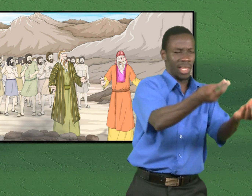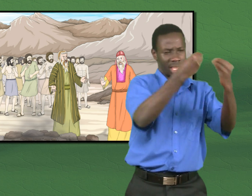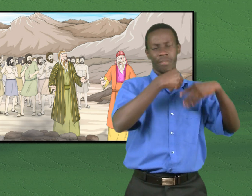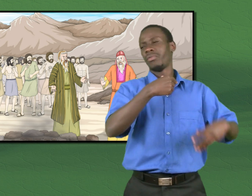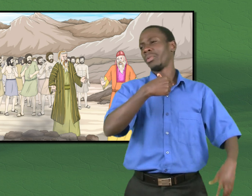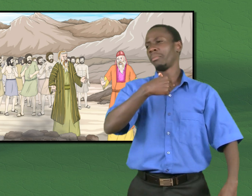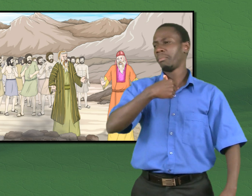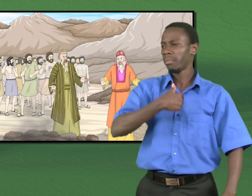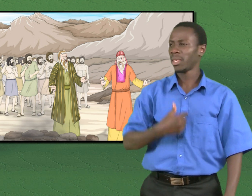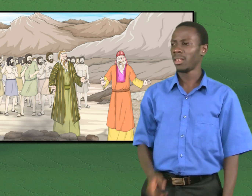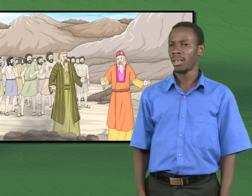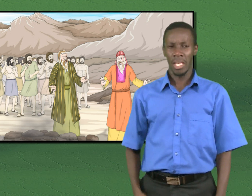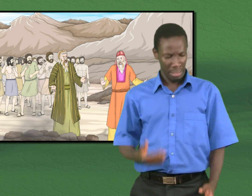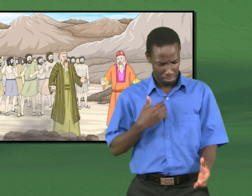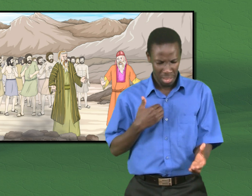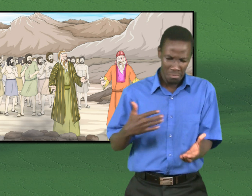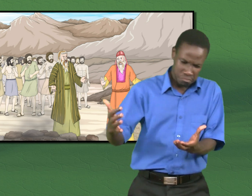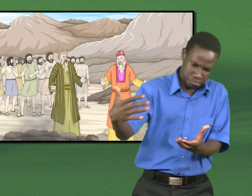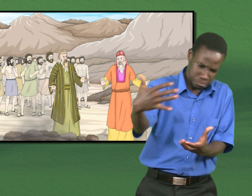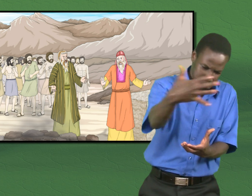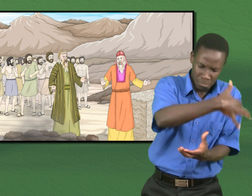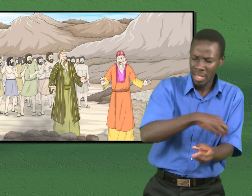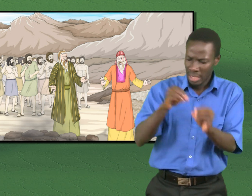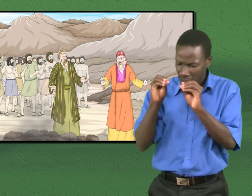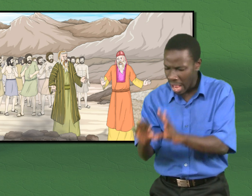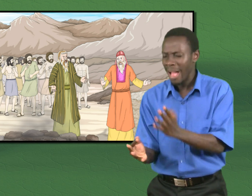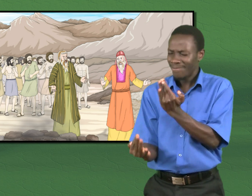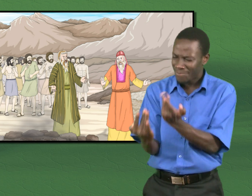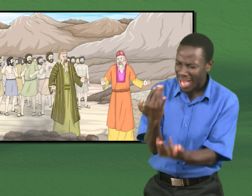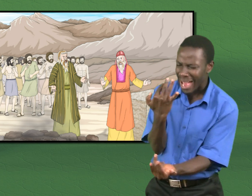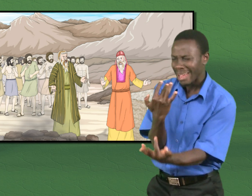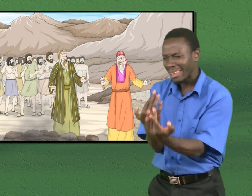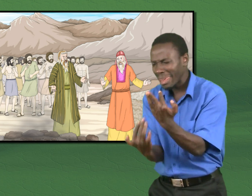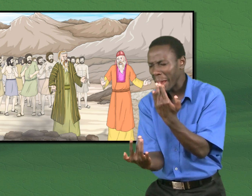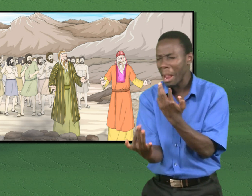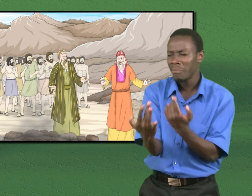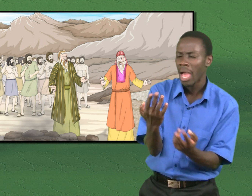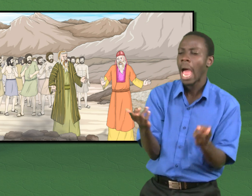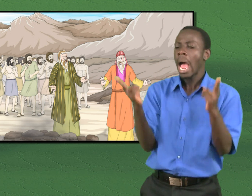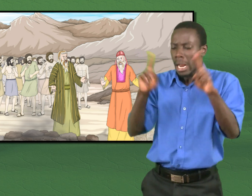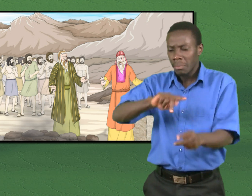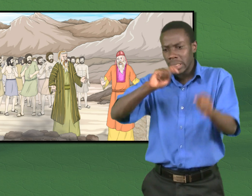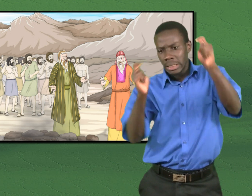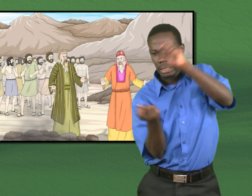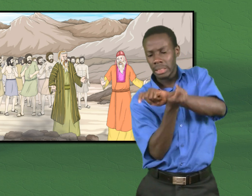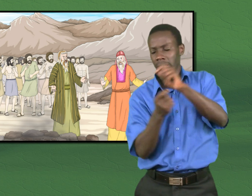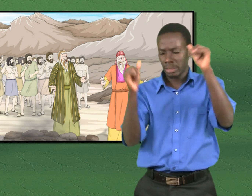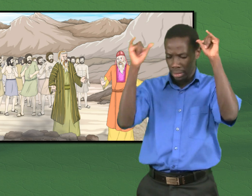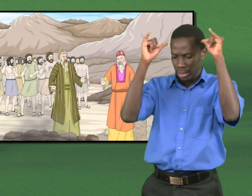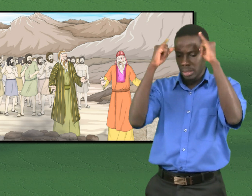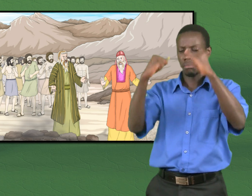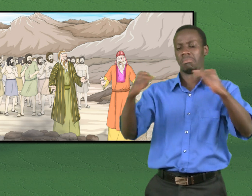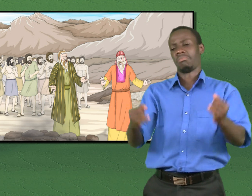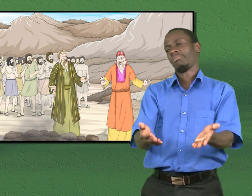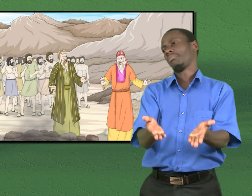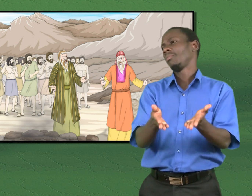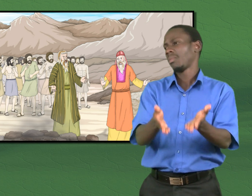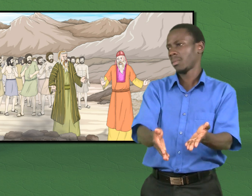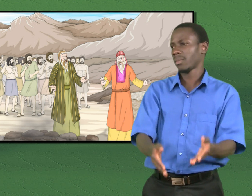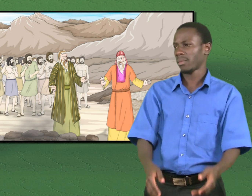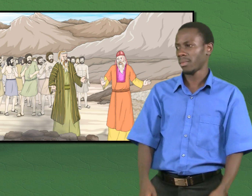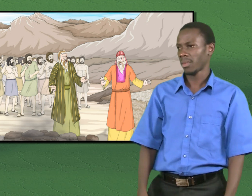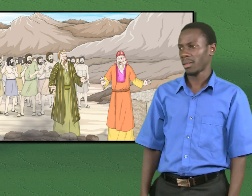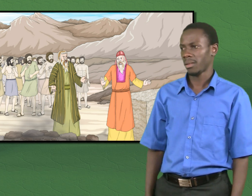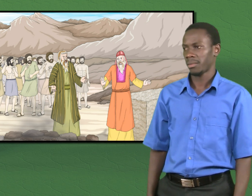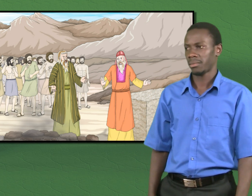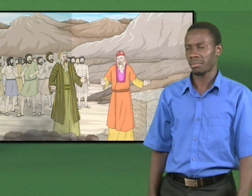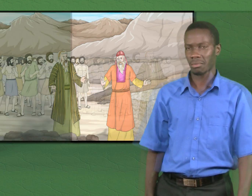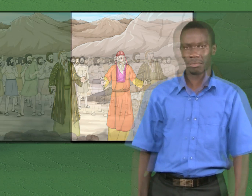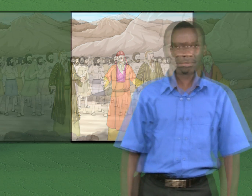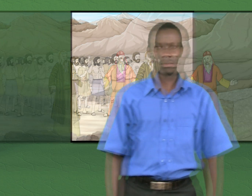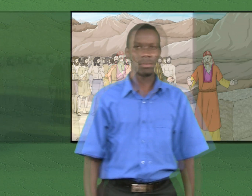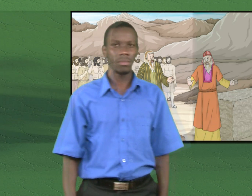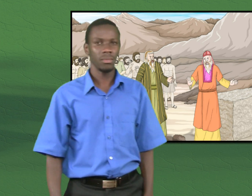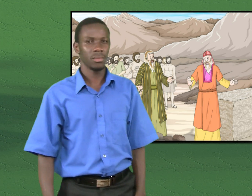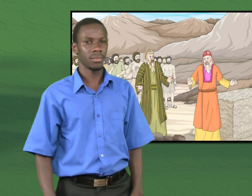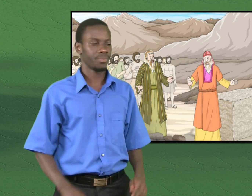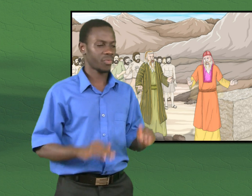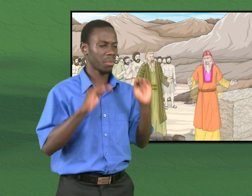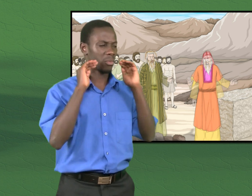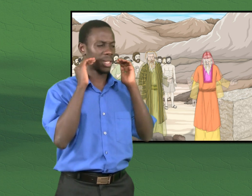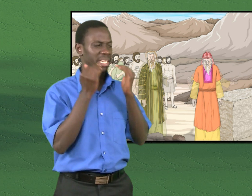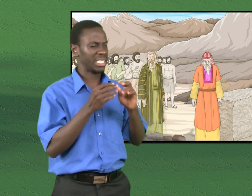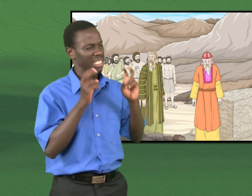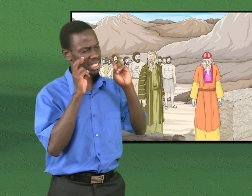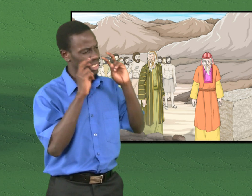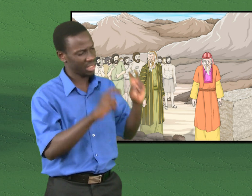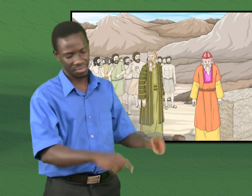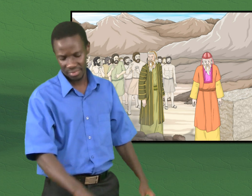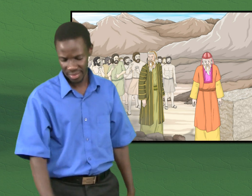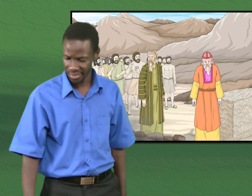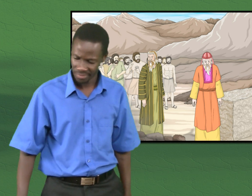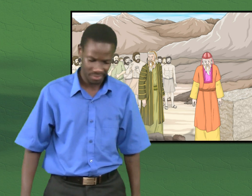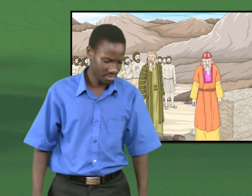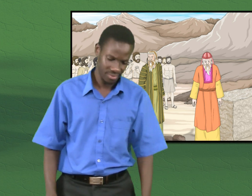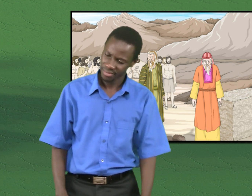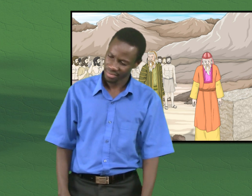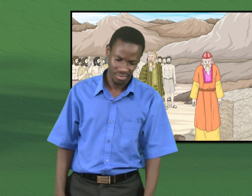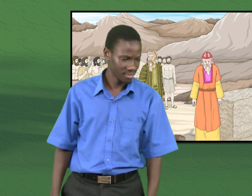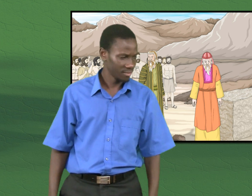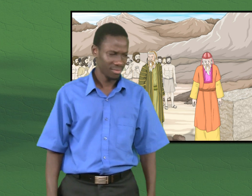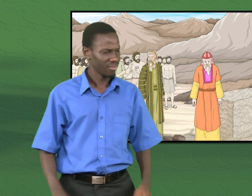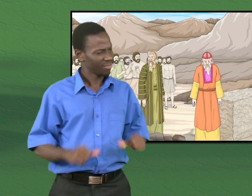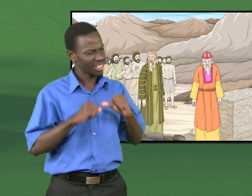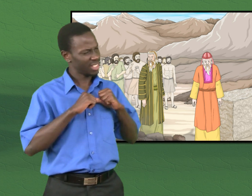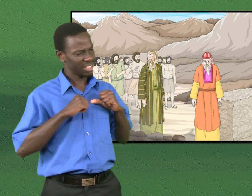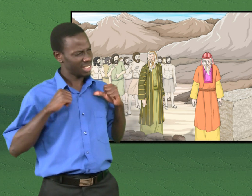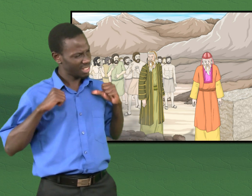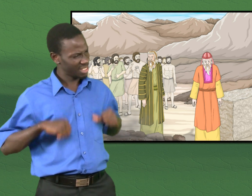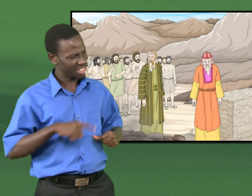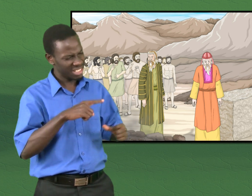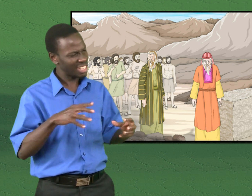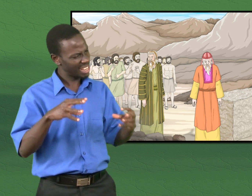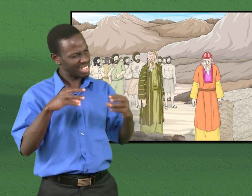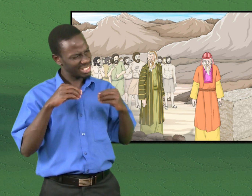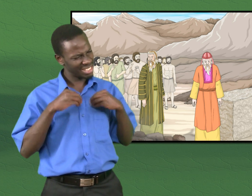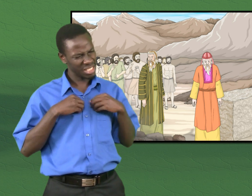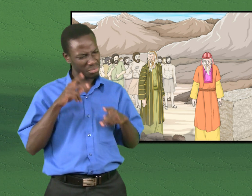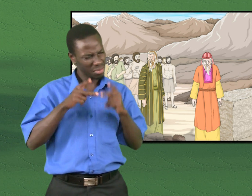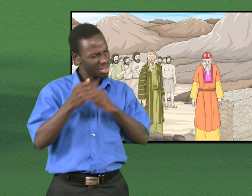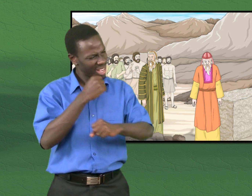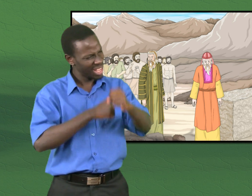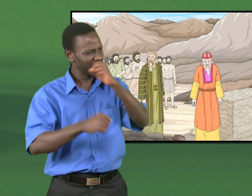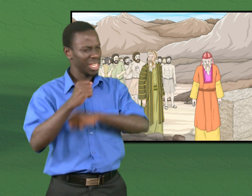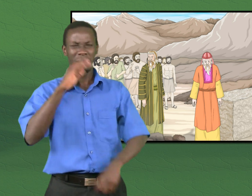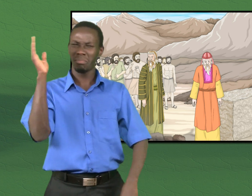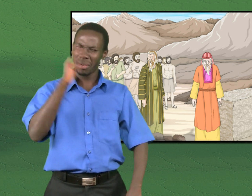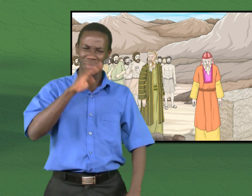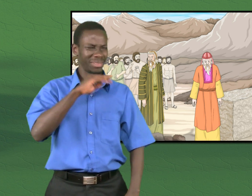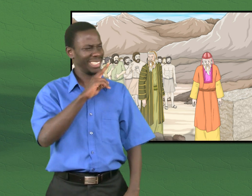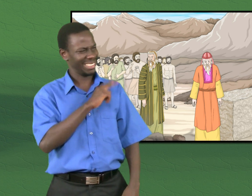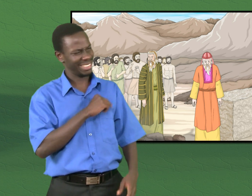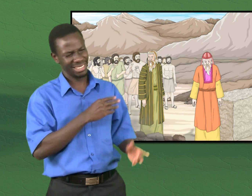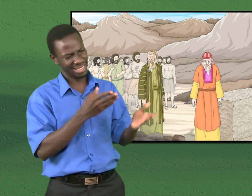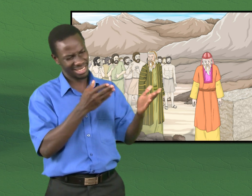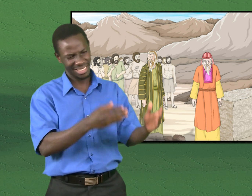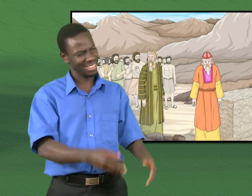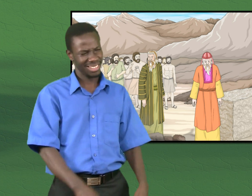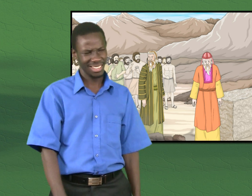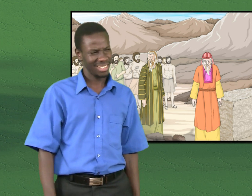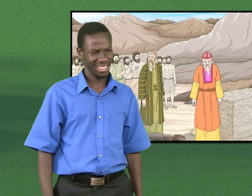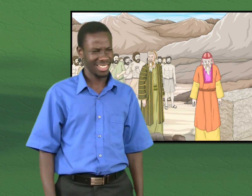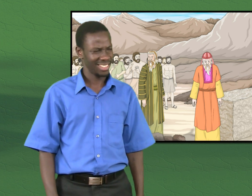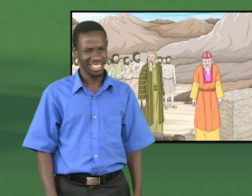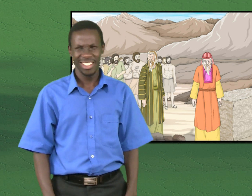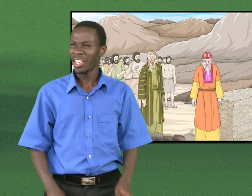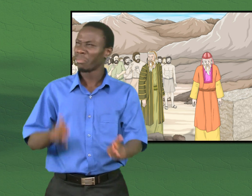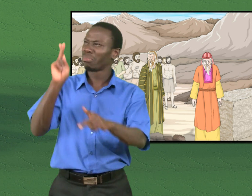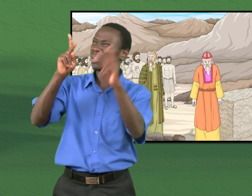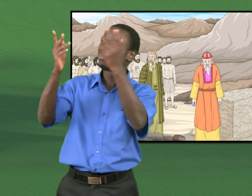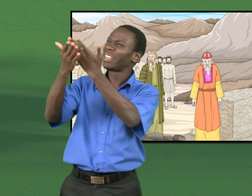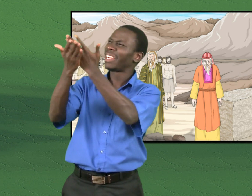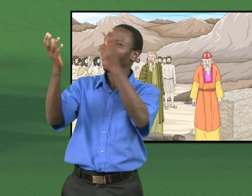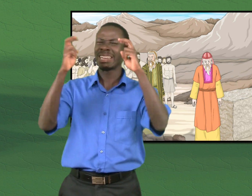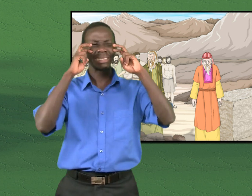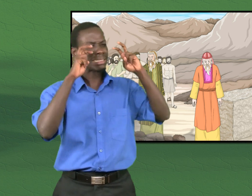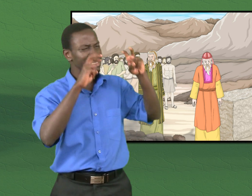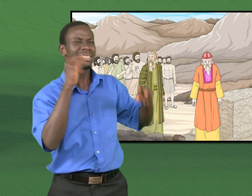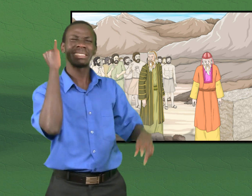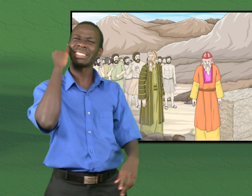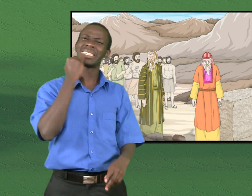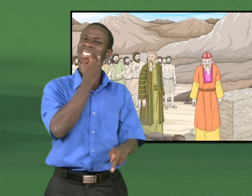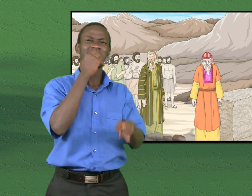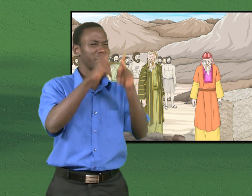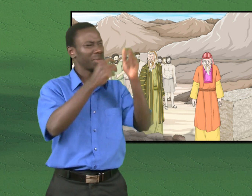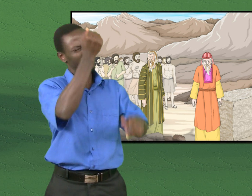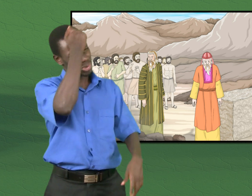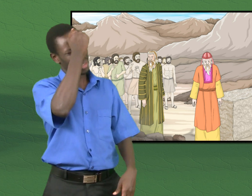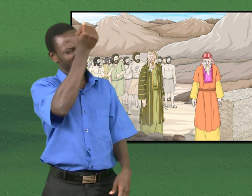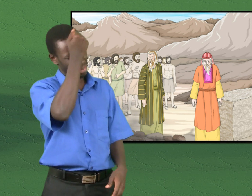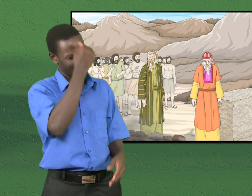So I said to them, ‘Whoever has gold, let him take it off,’ and they gave it to me.